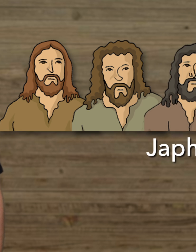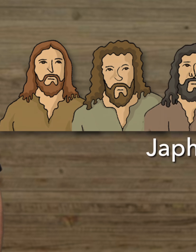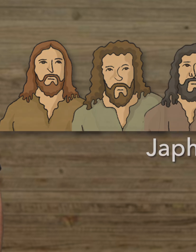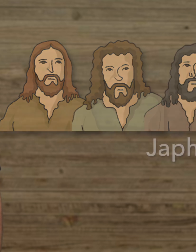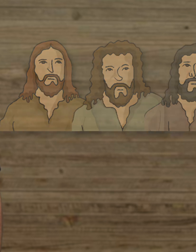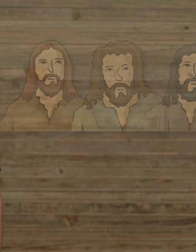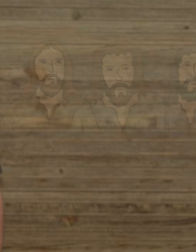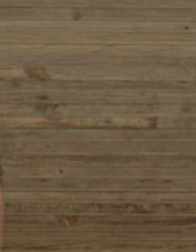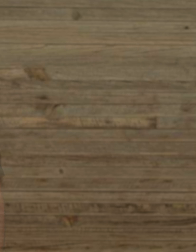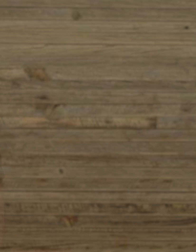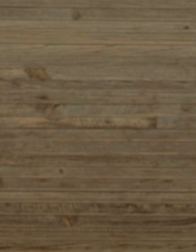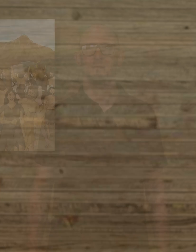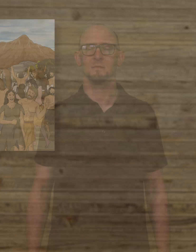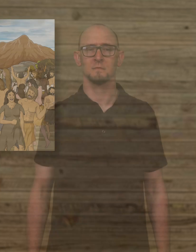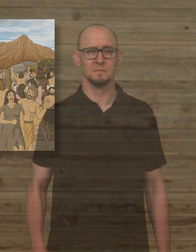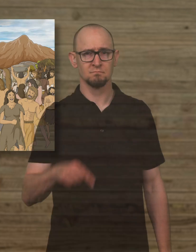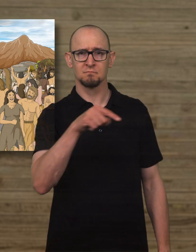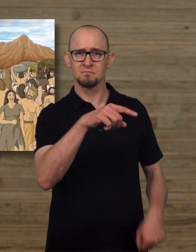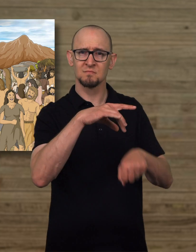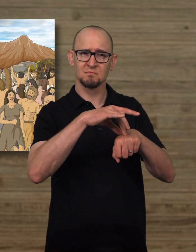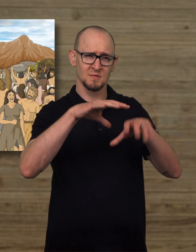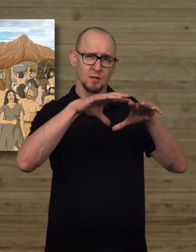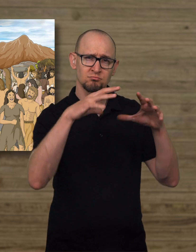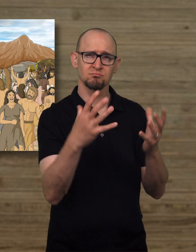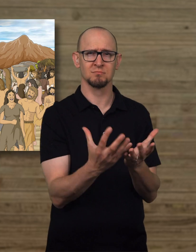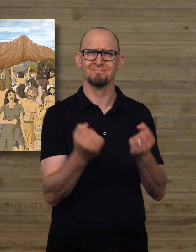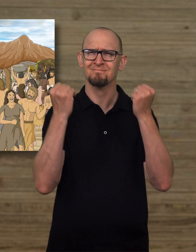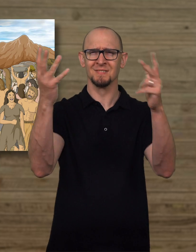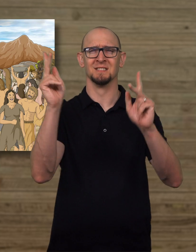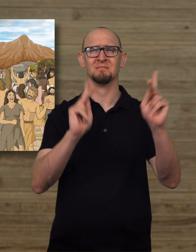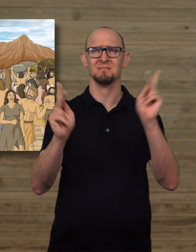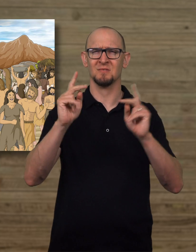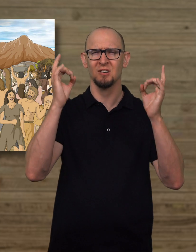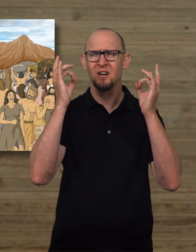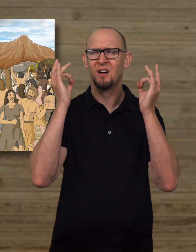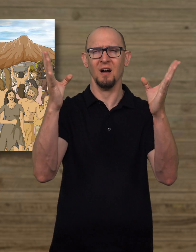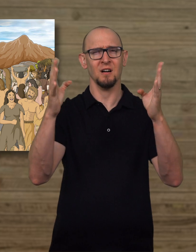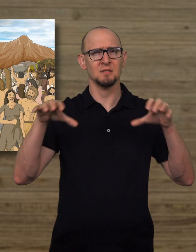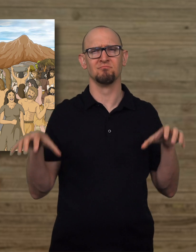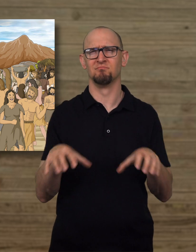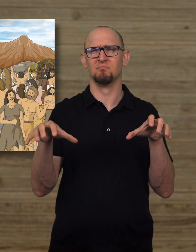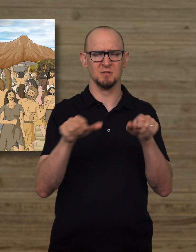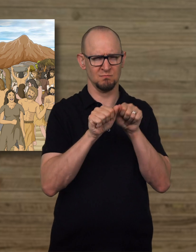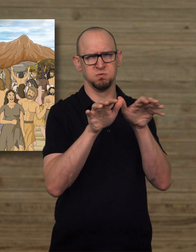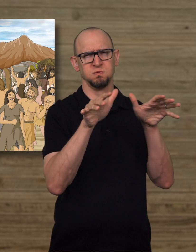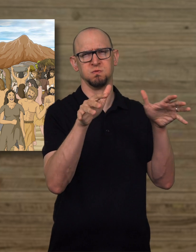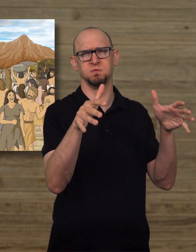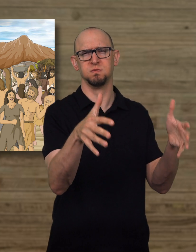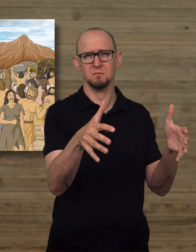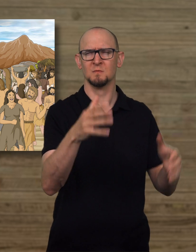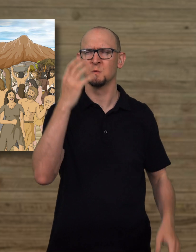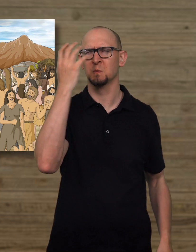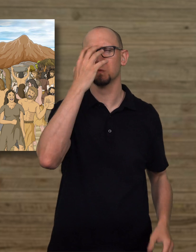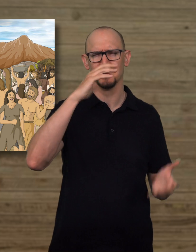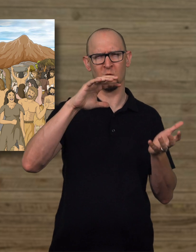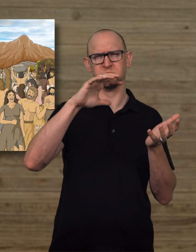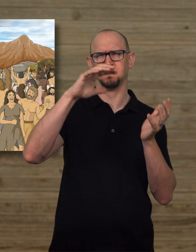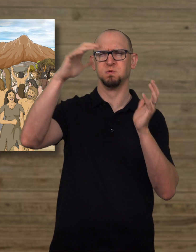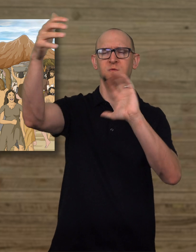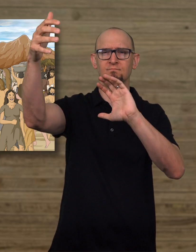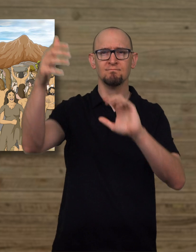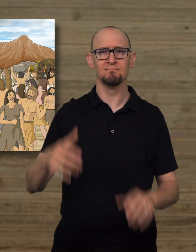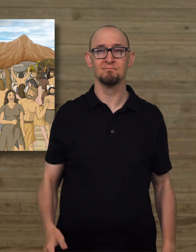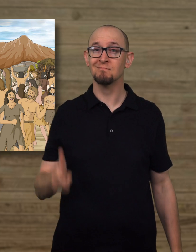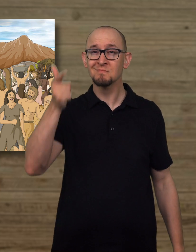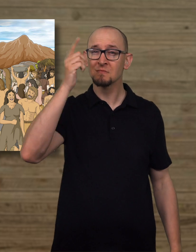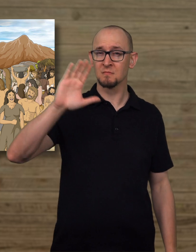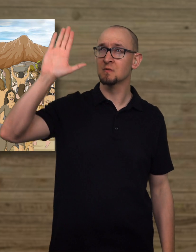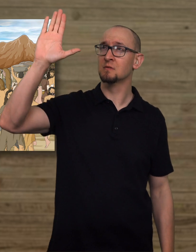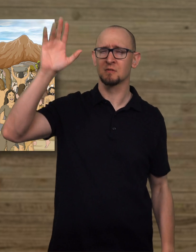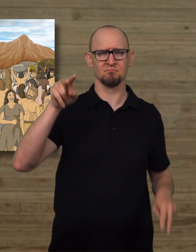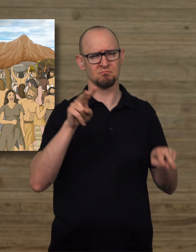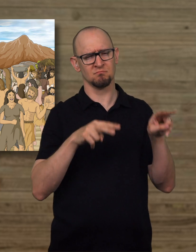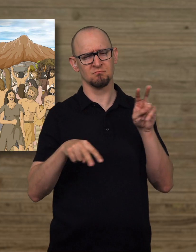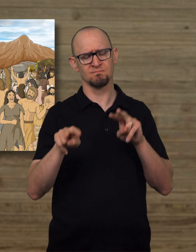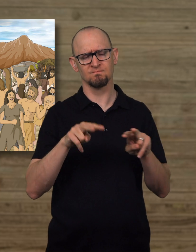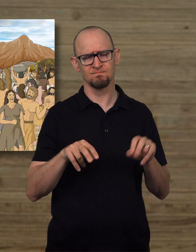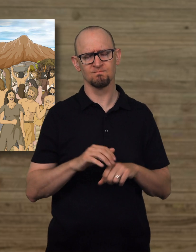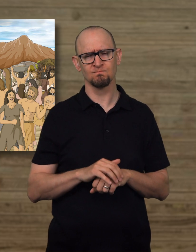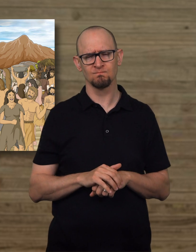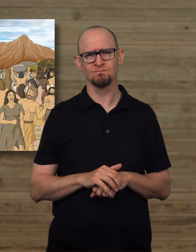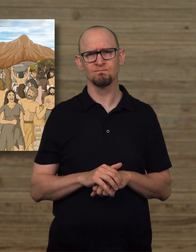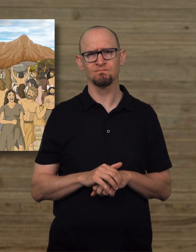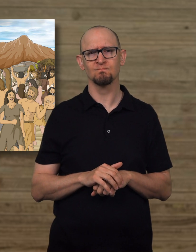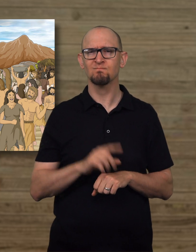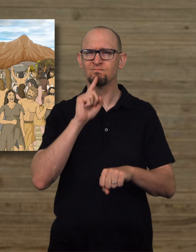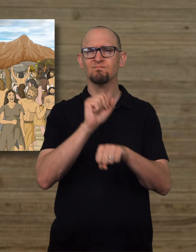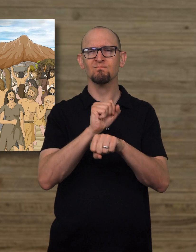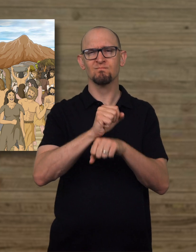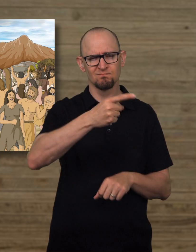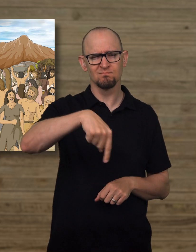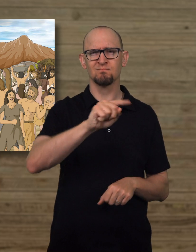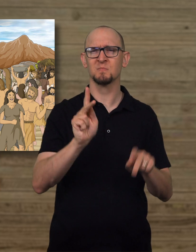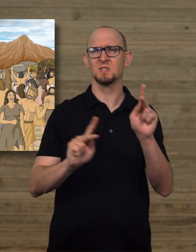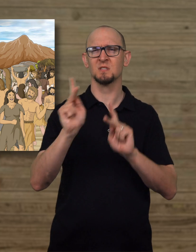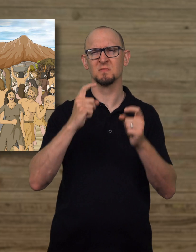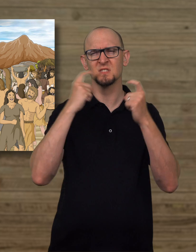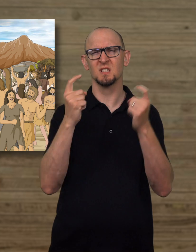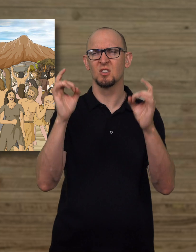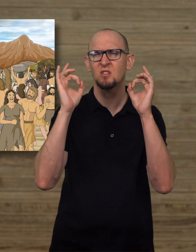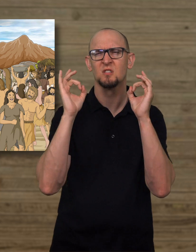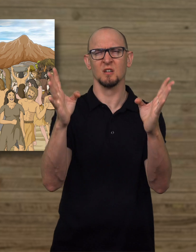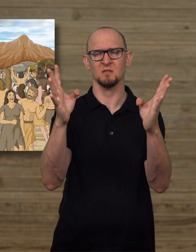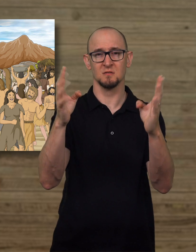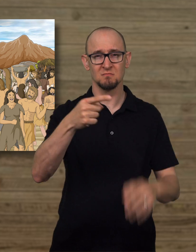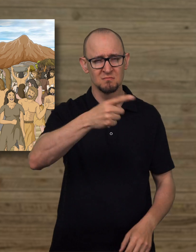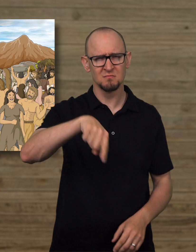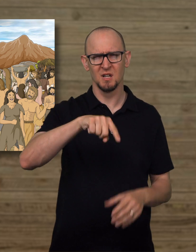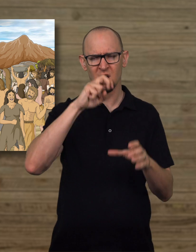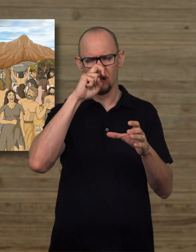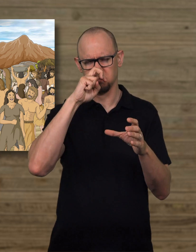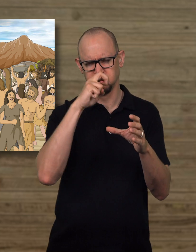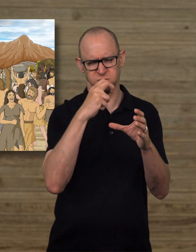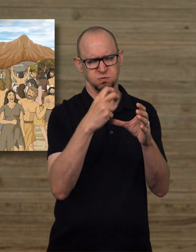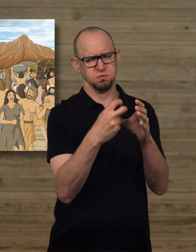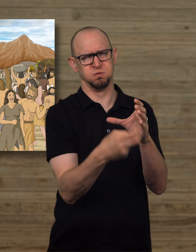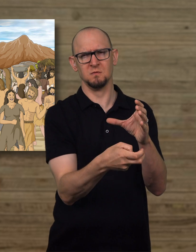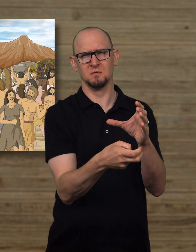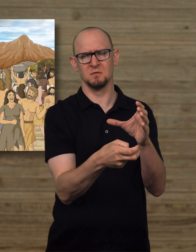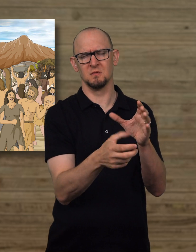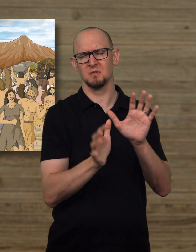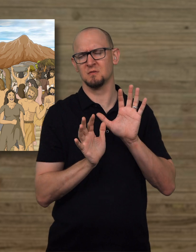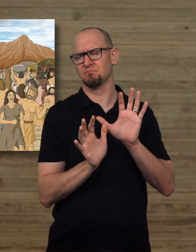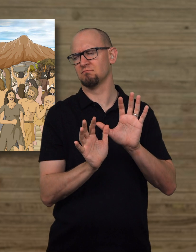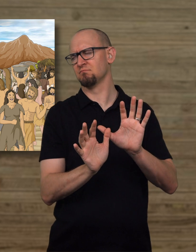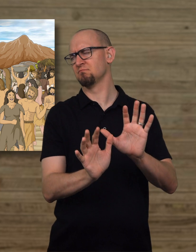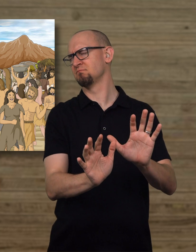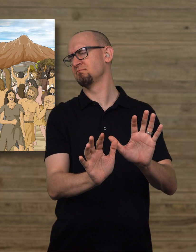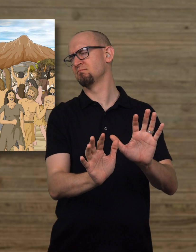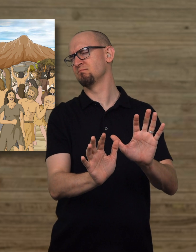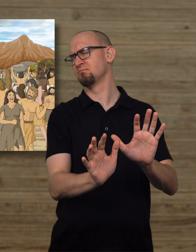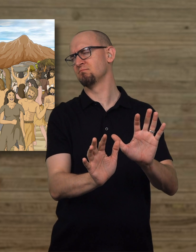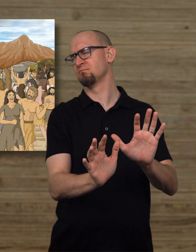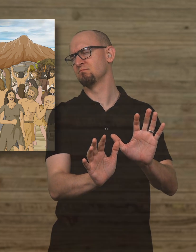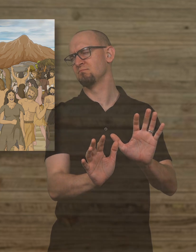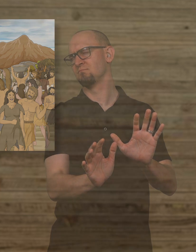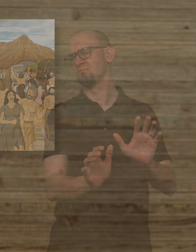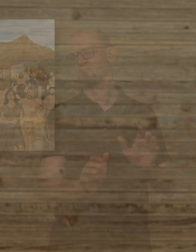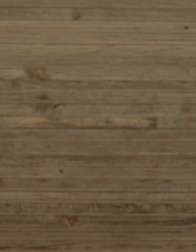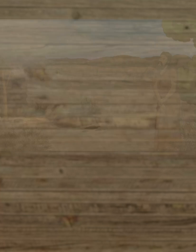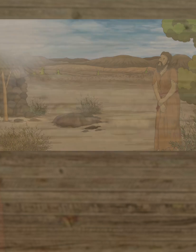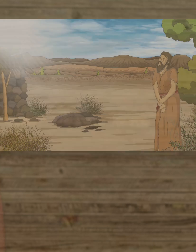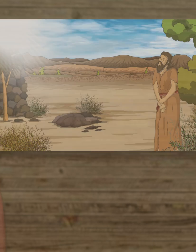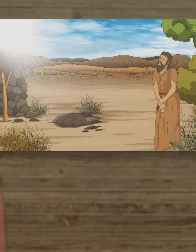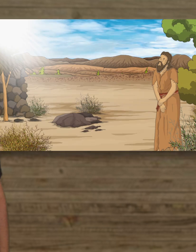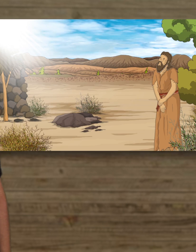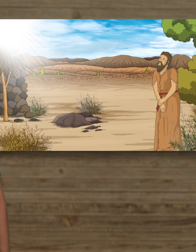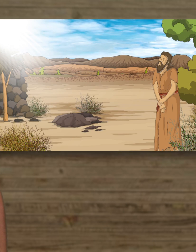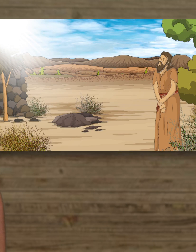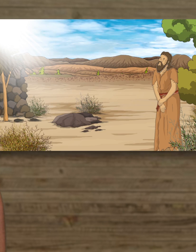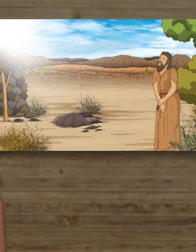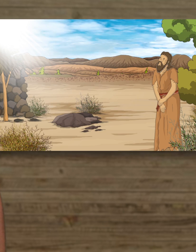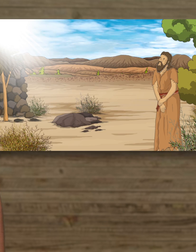Now the earth was corrupt in the sight of God, and full of violence. And God looked upon the earth and saw that it was corrupt; for all living creatures on the earth had corrupted their ways.